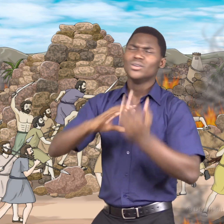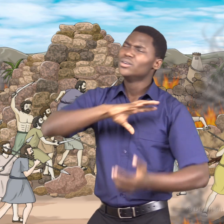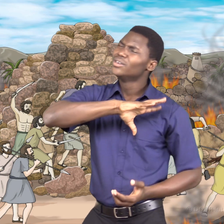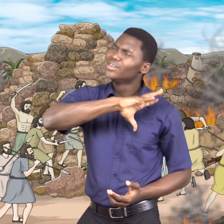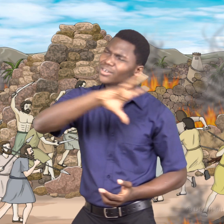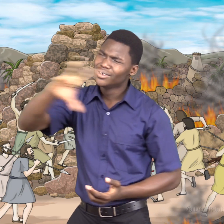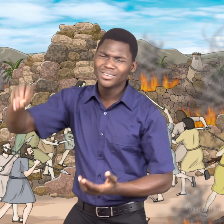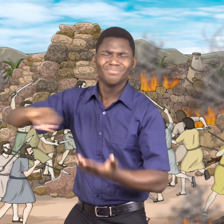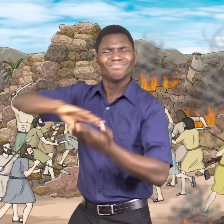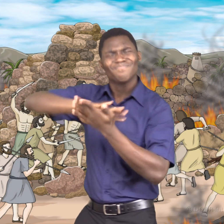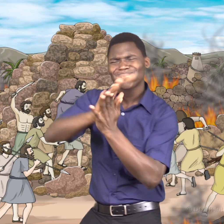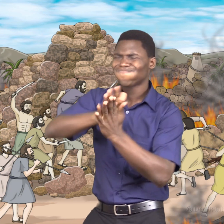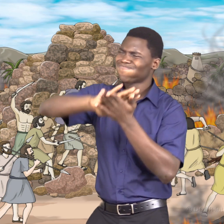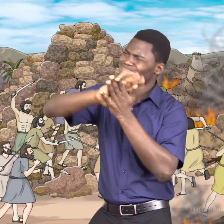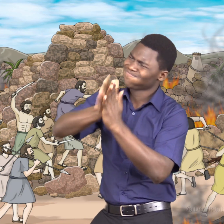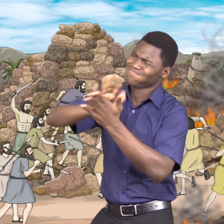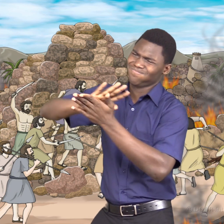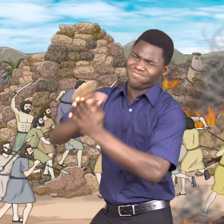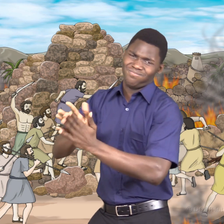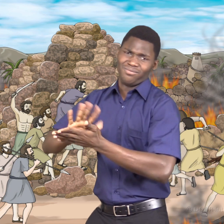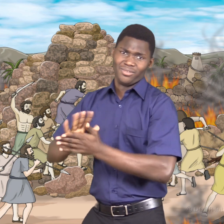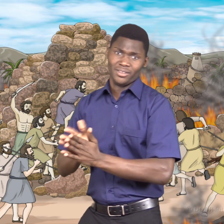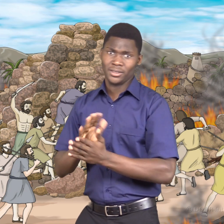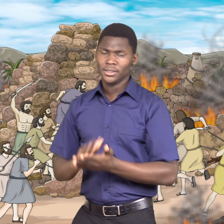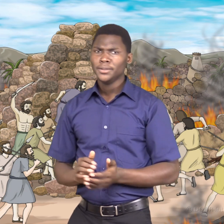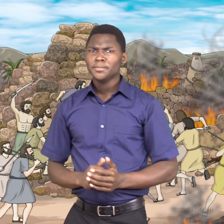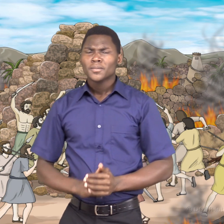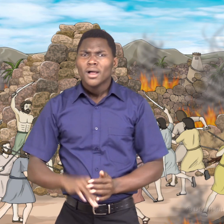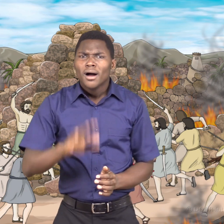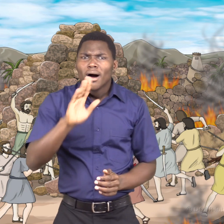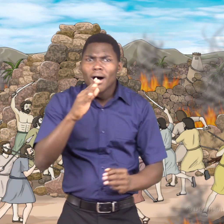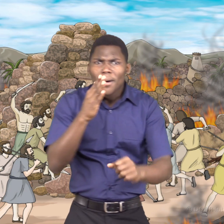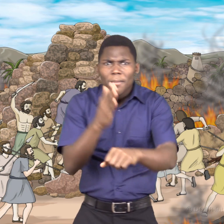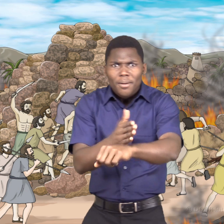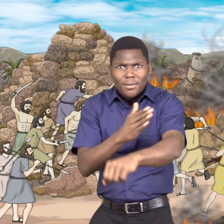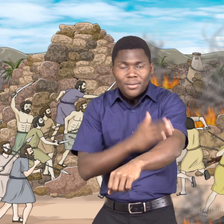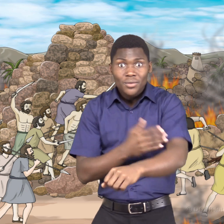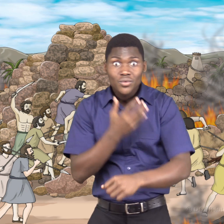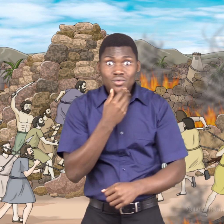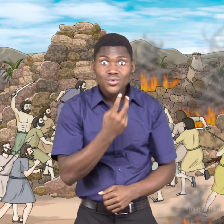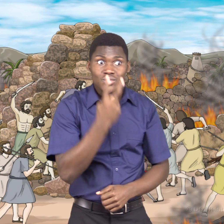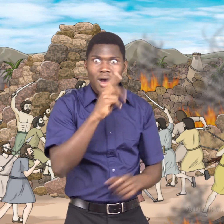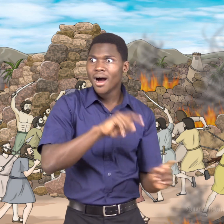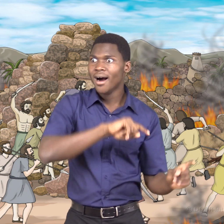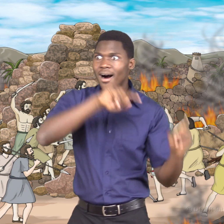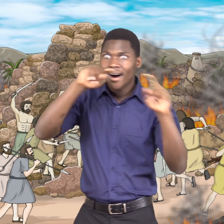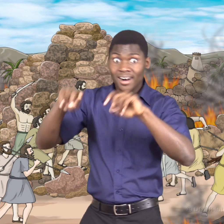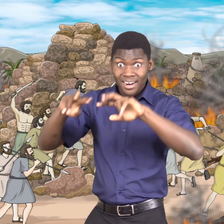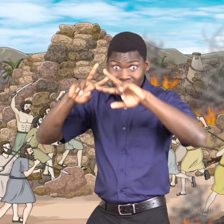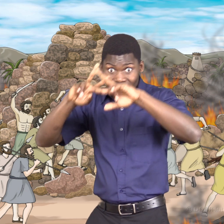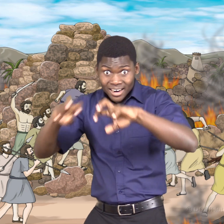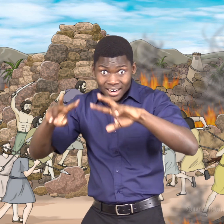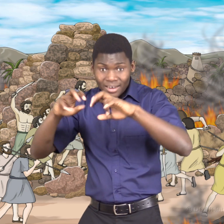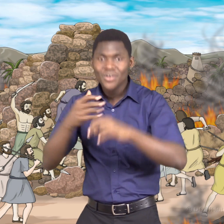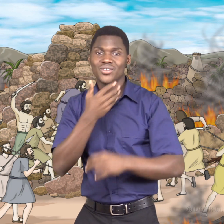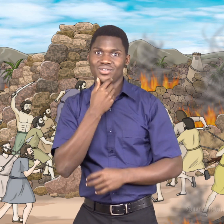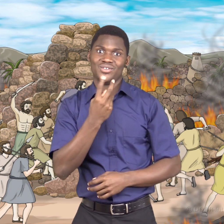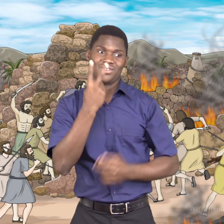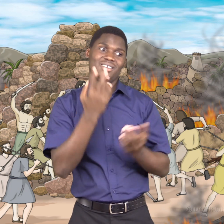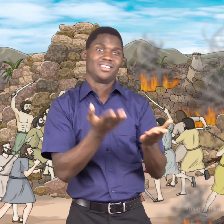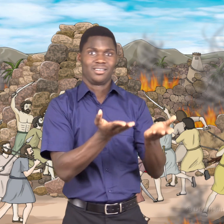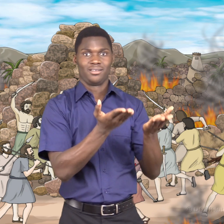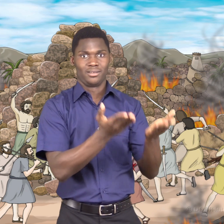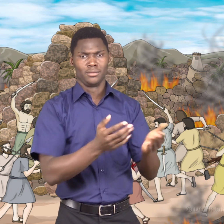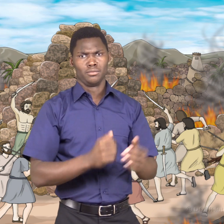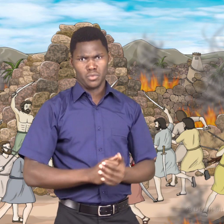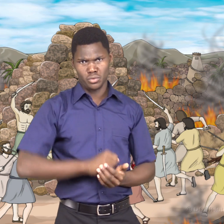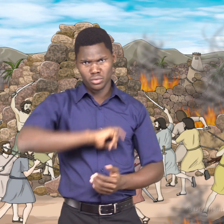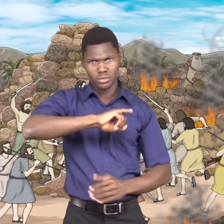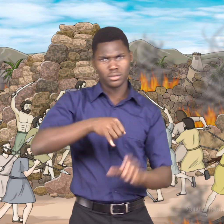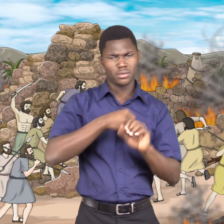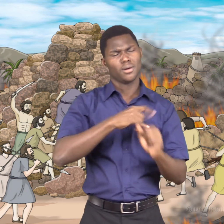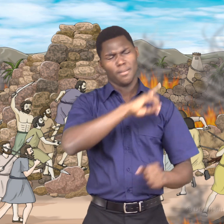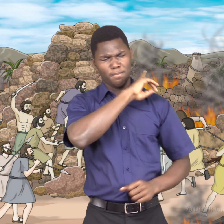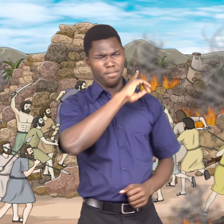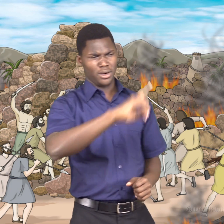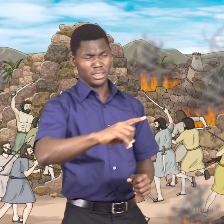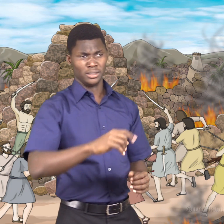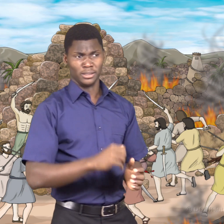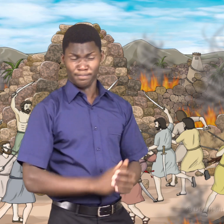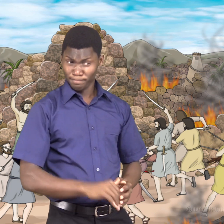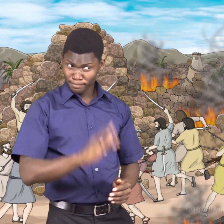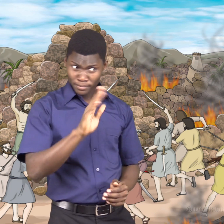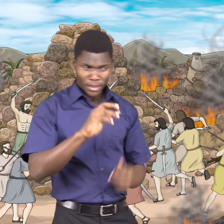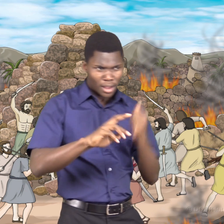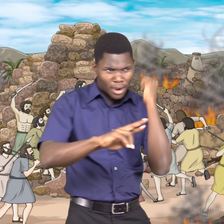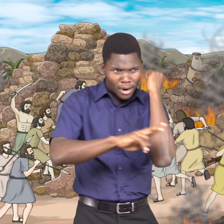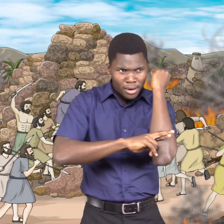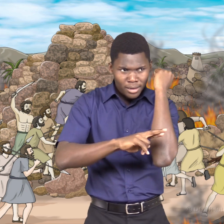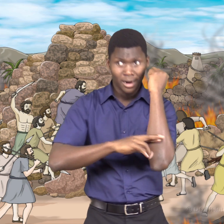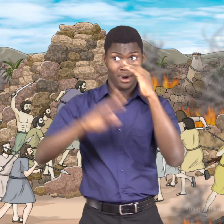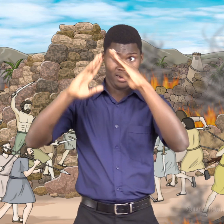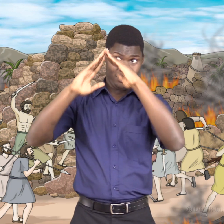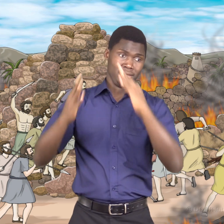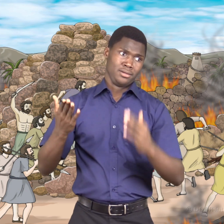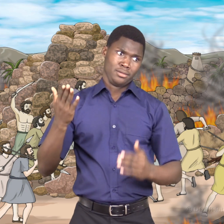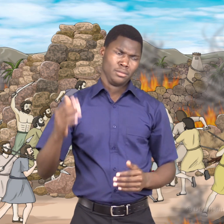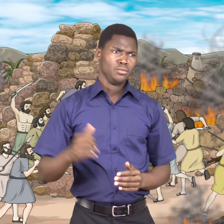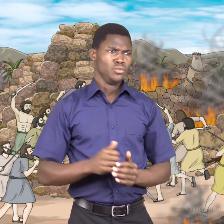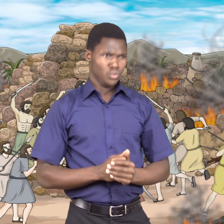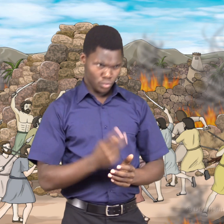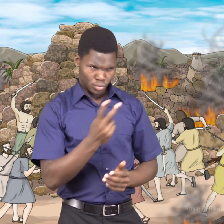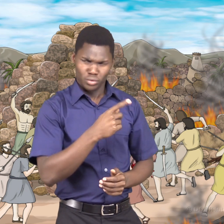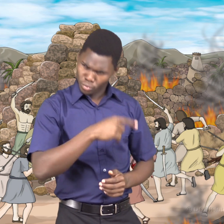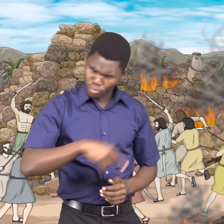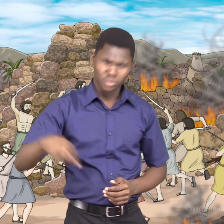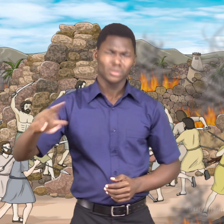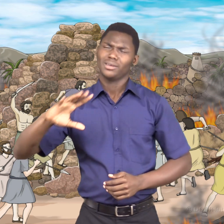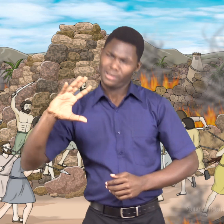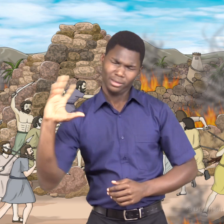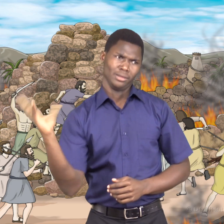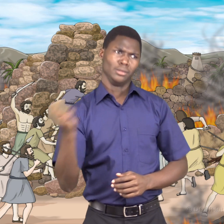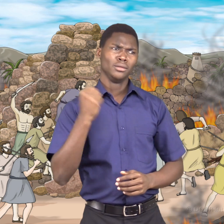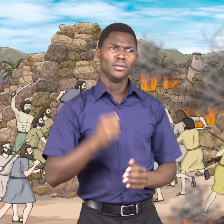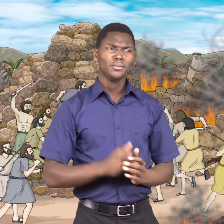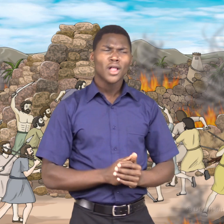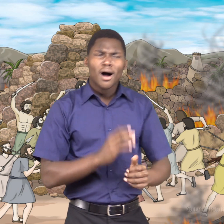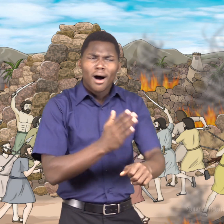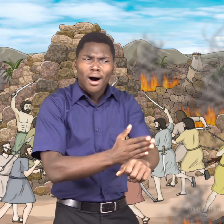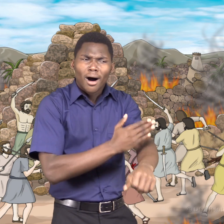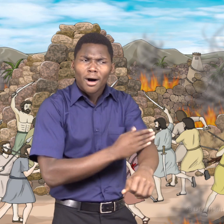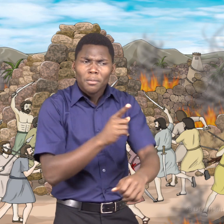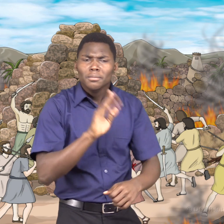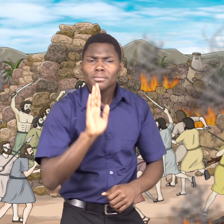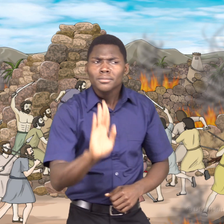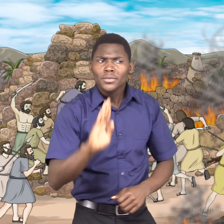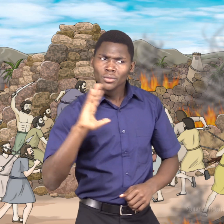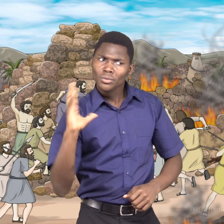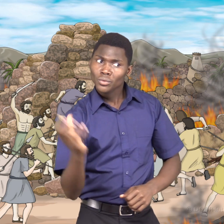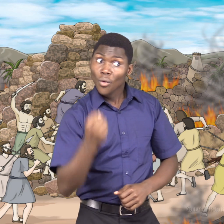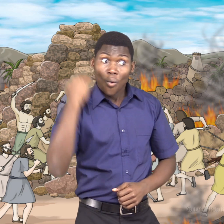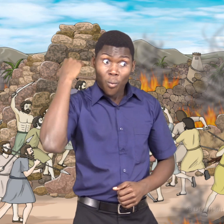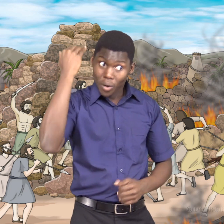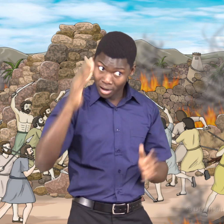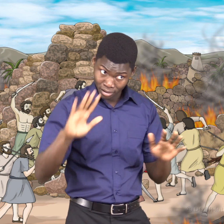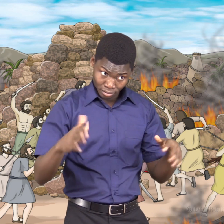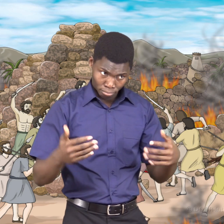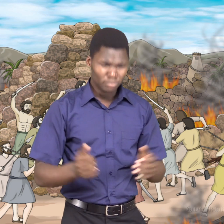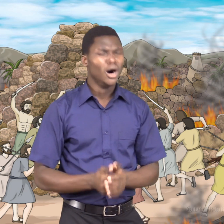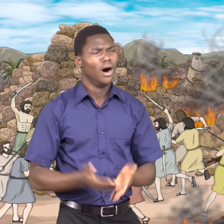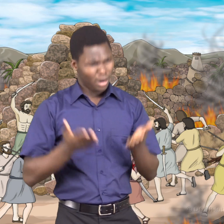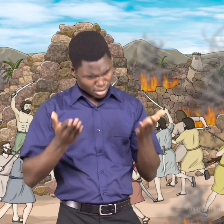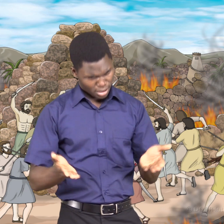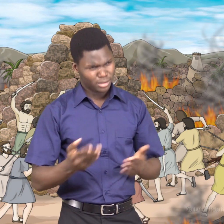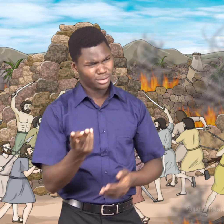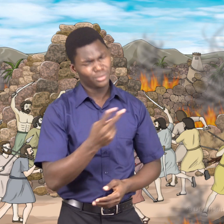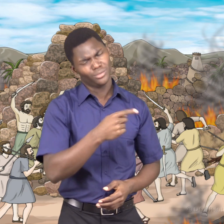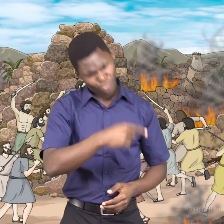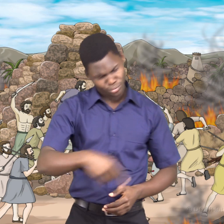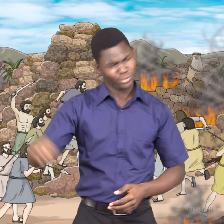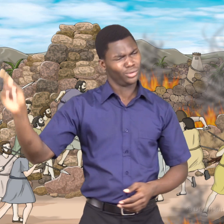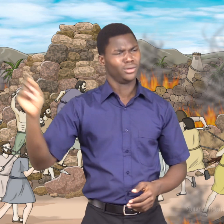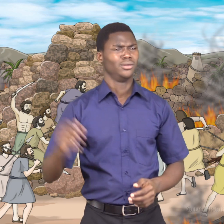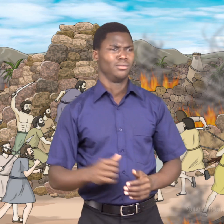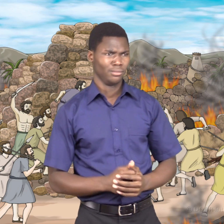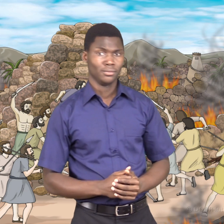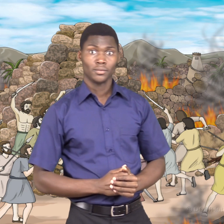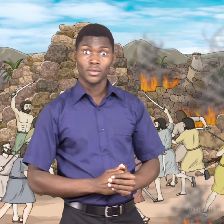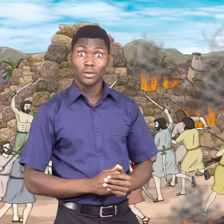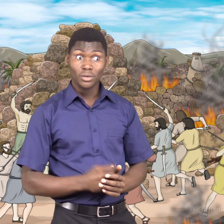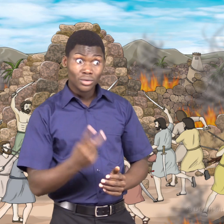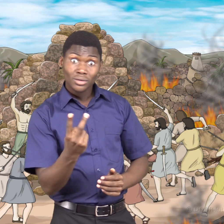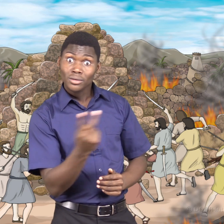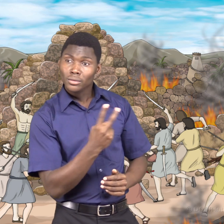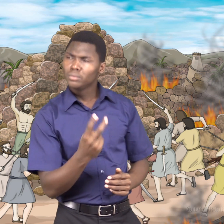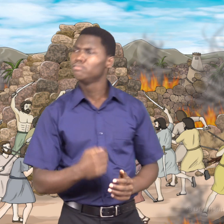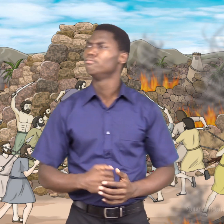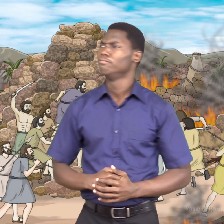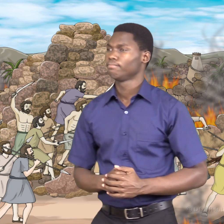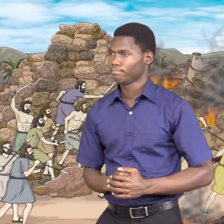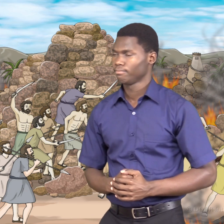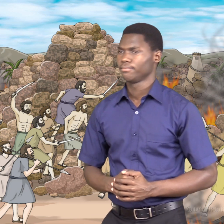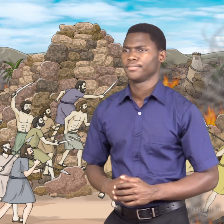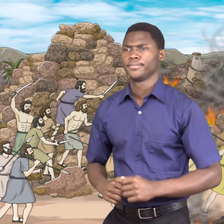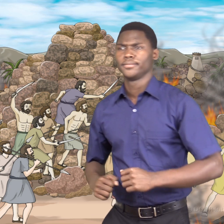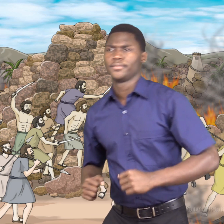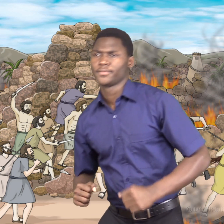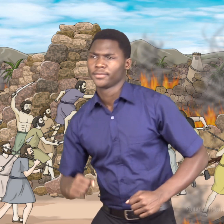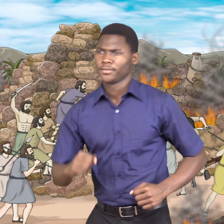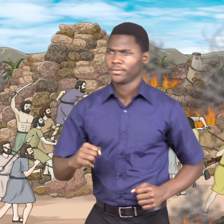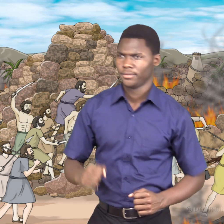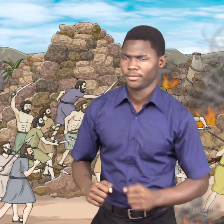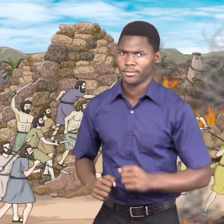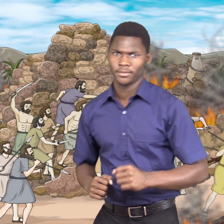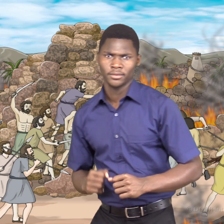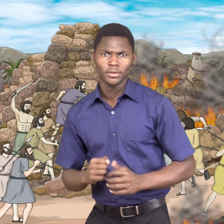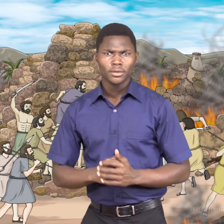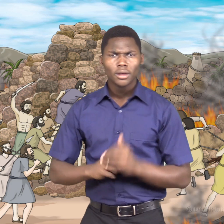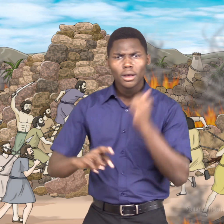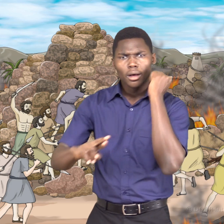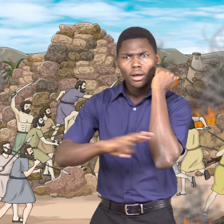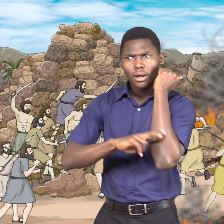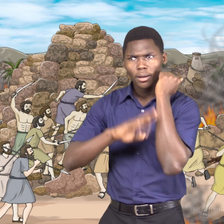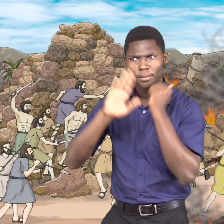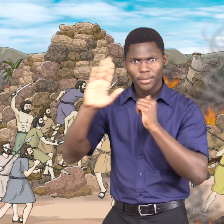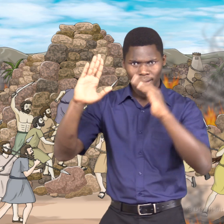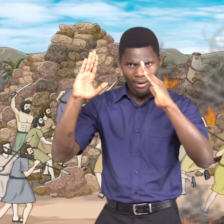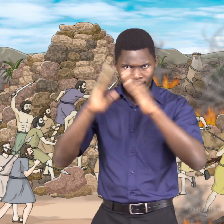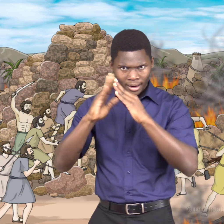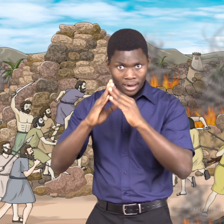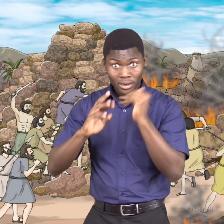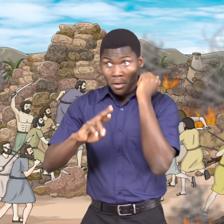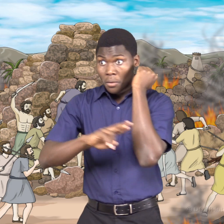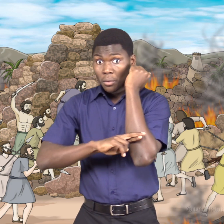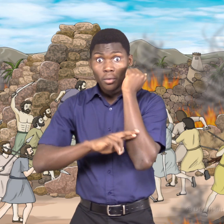At the edge of the sword they devoted to destruction everything in the city—man and woman, young and old, oxen, sheep, and donkeys.